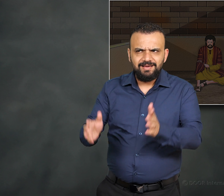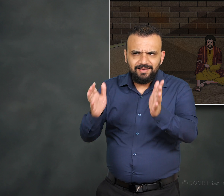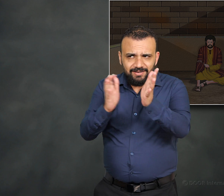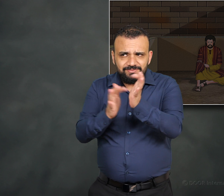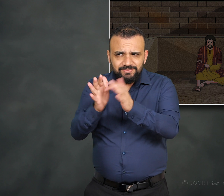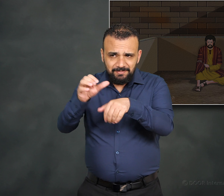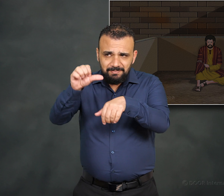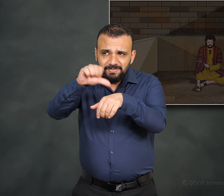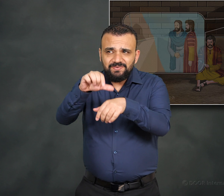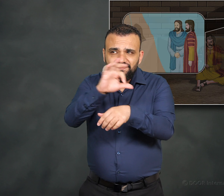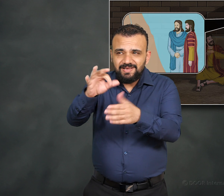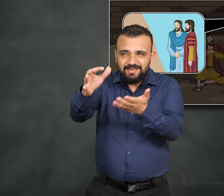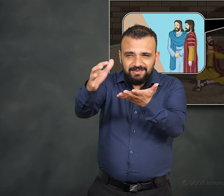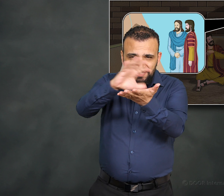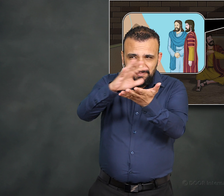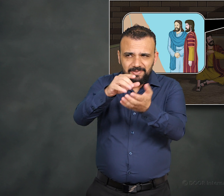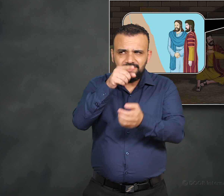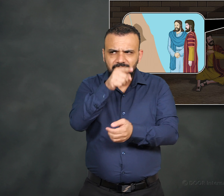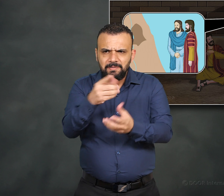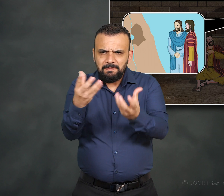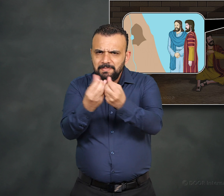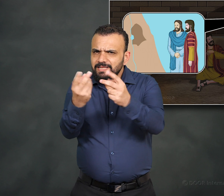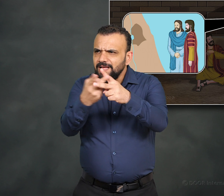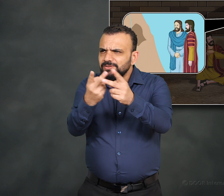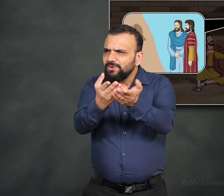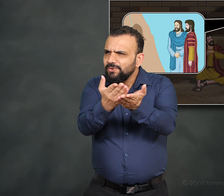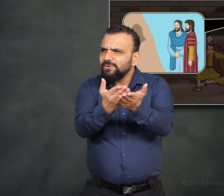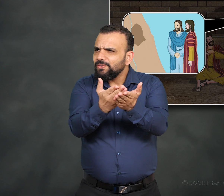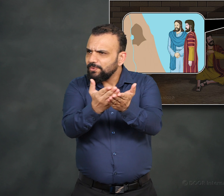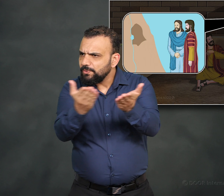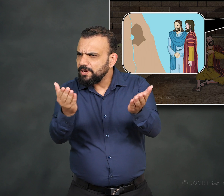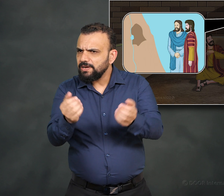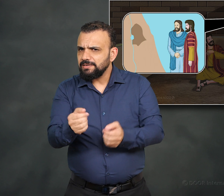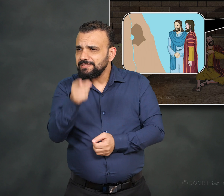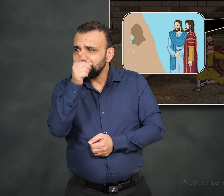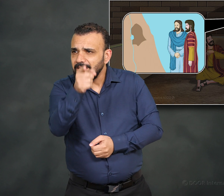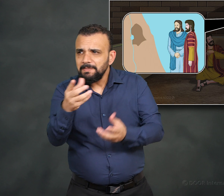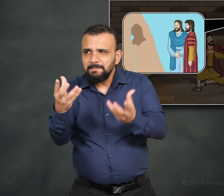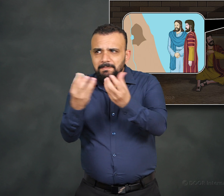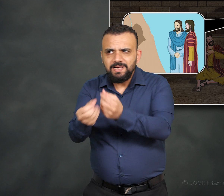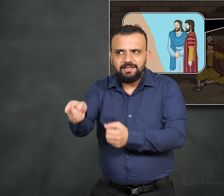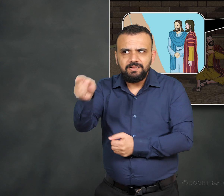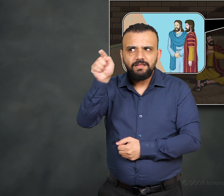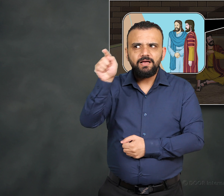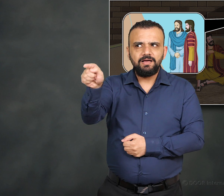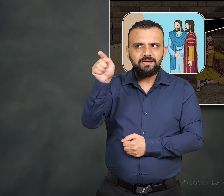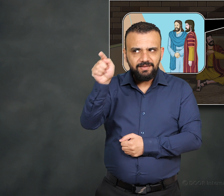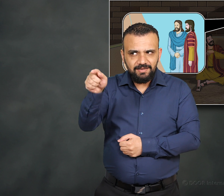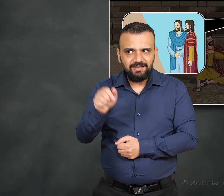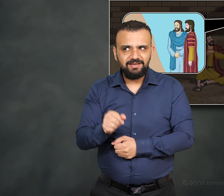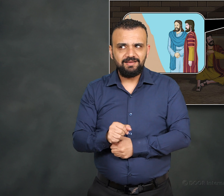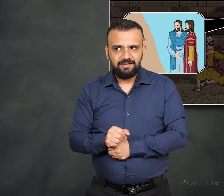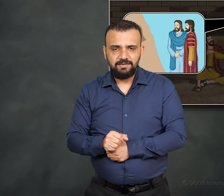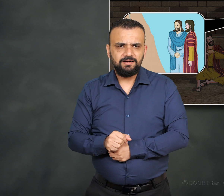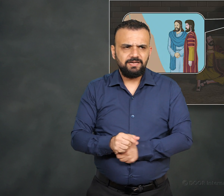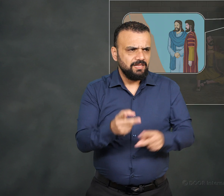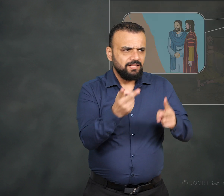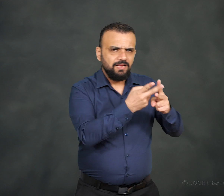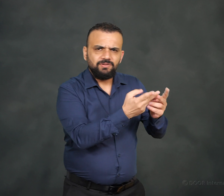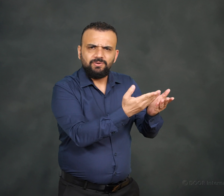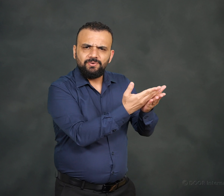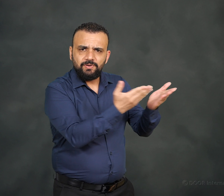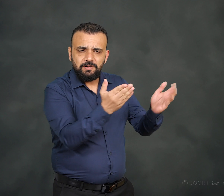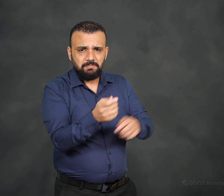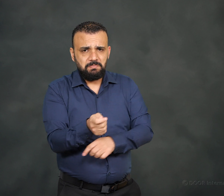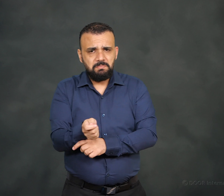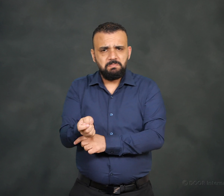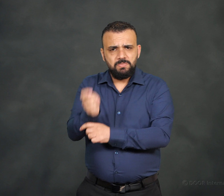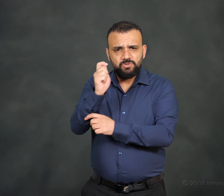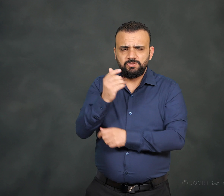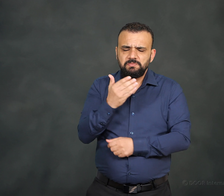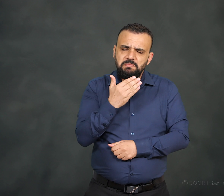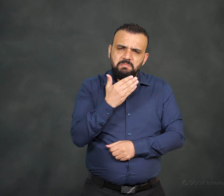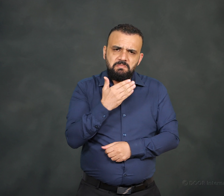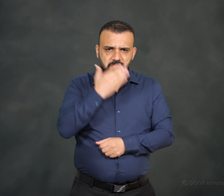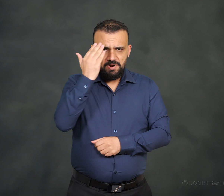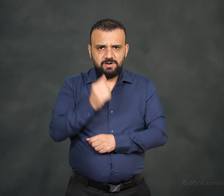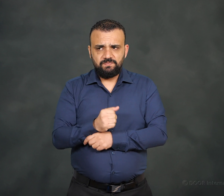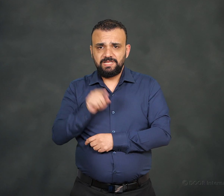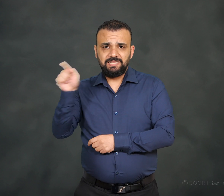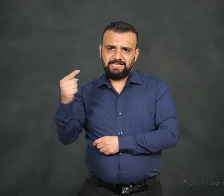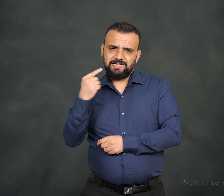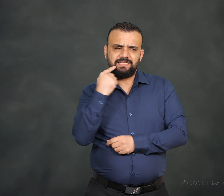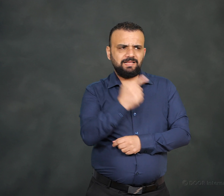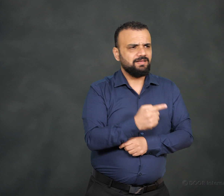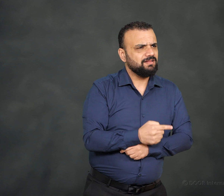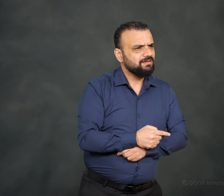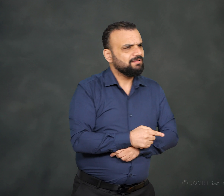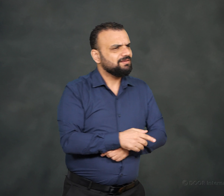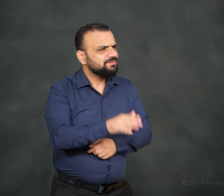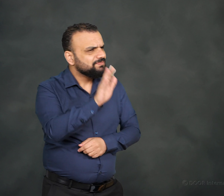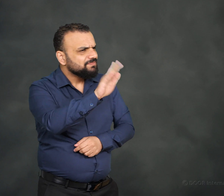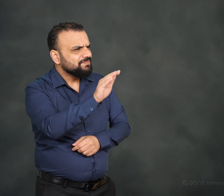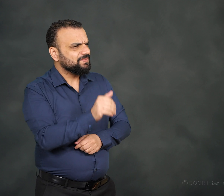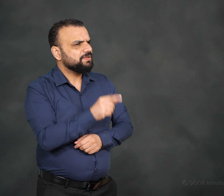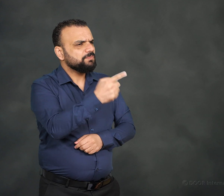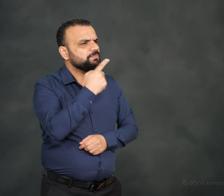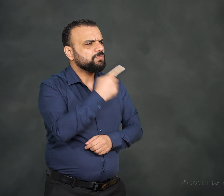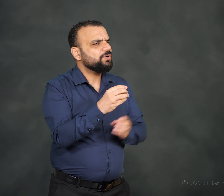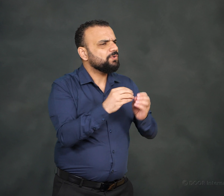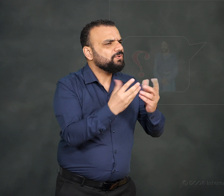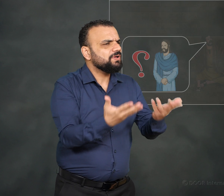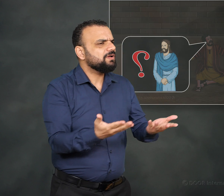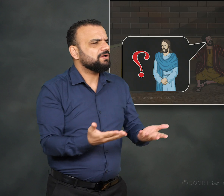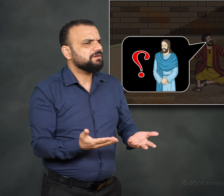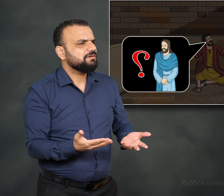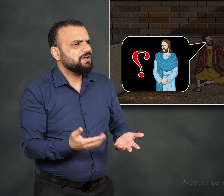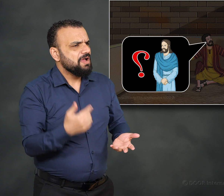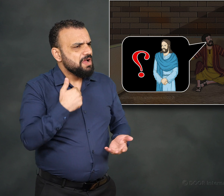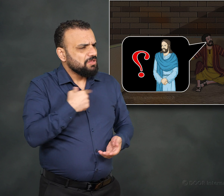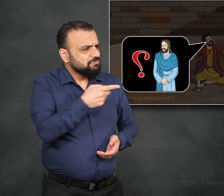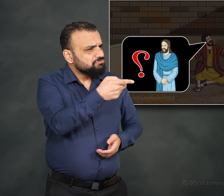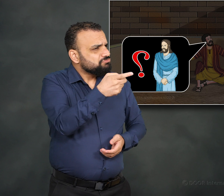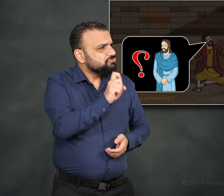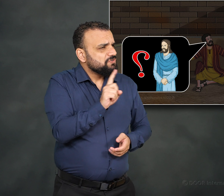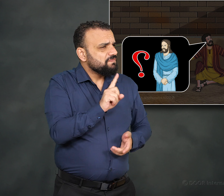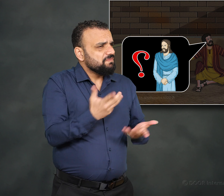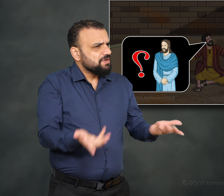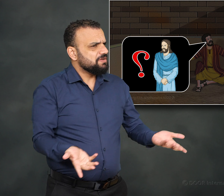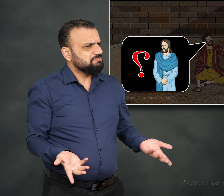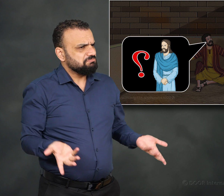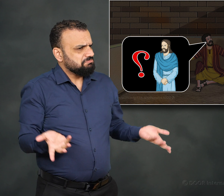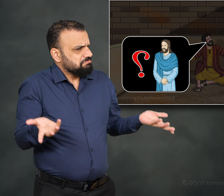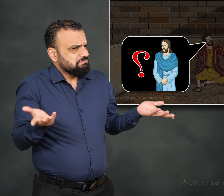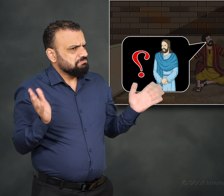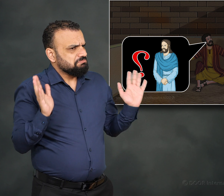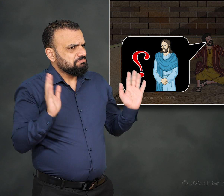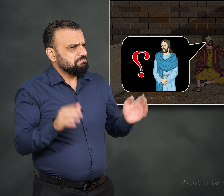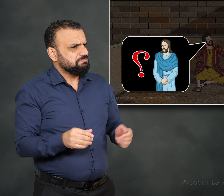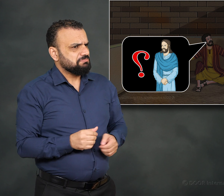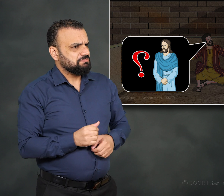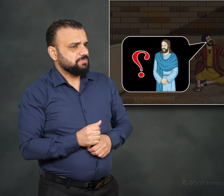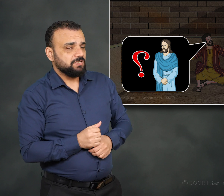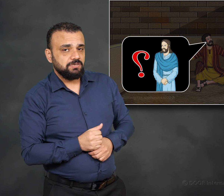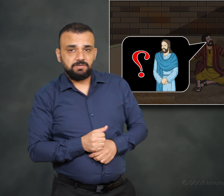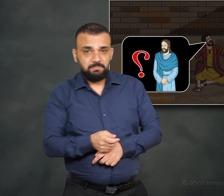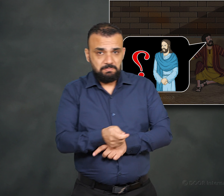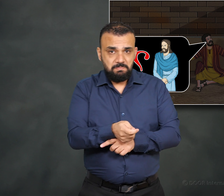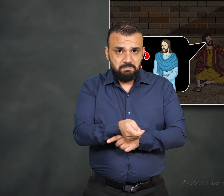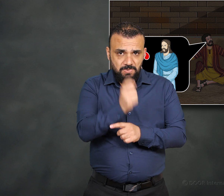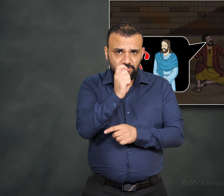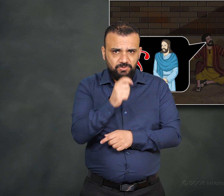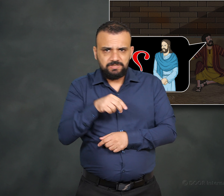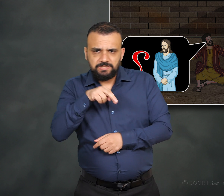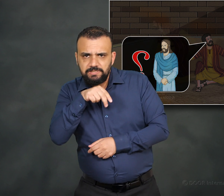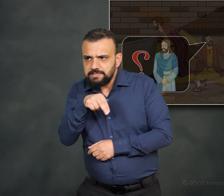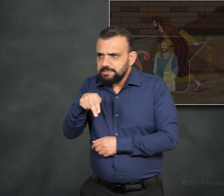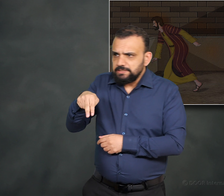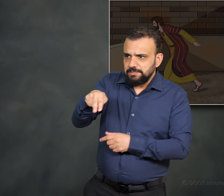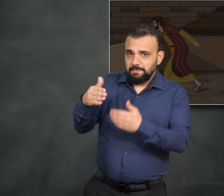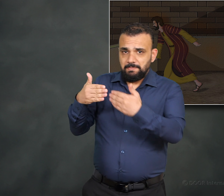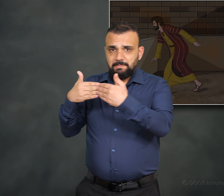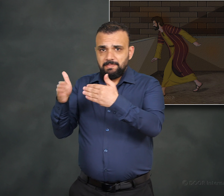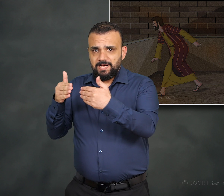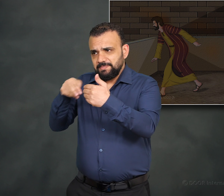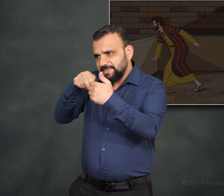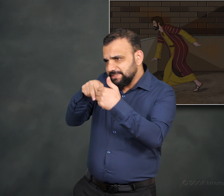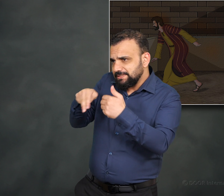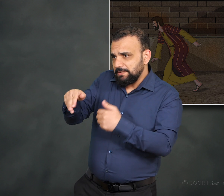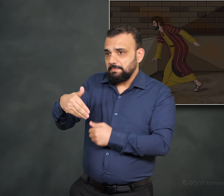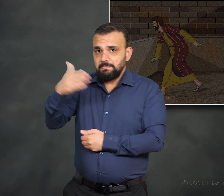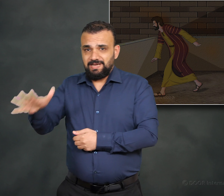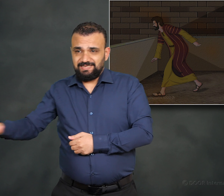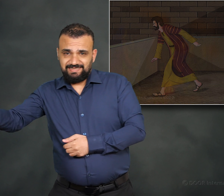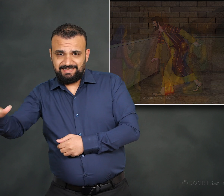“You also were with Jesus the Galilean,” she said. But he denied it before them all: “I do not know what you are talking about.”